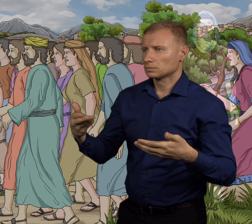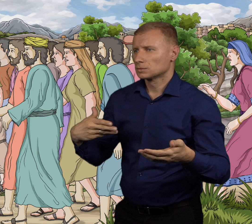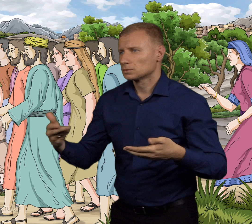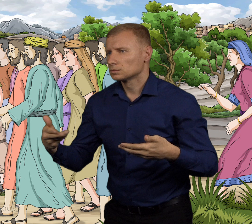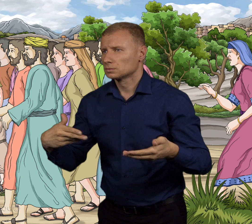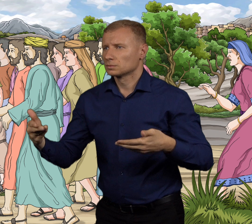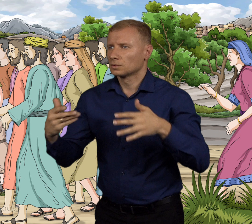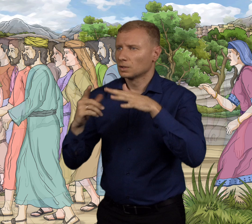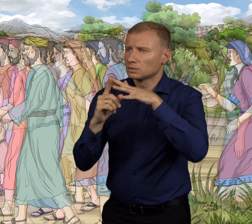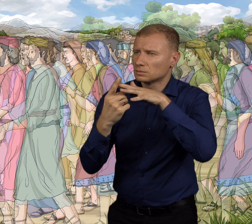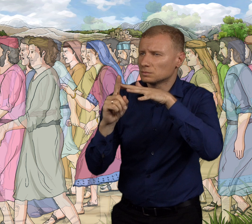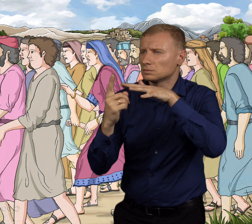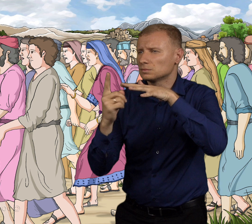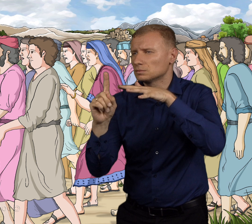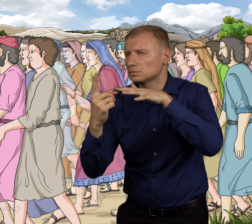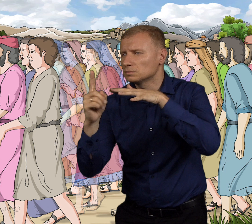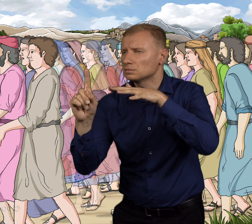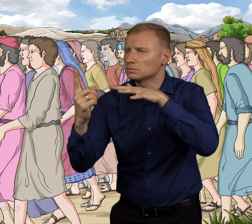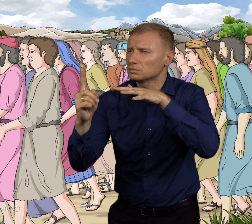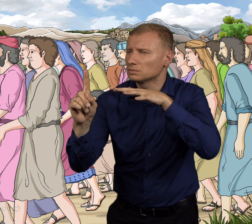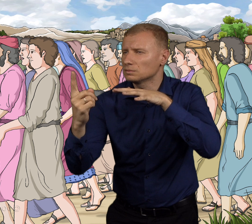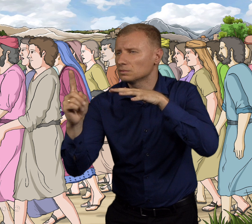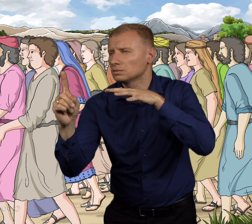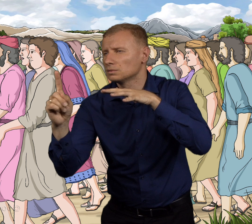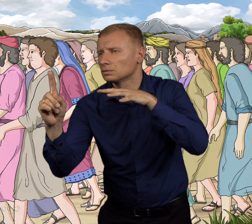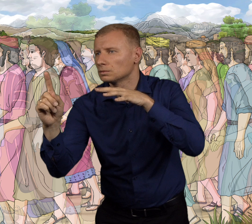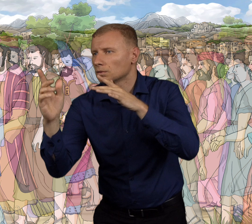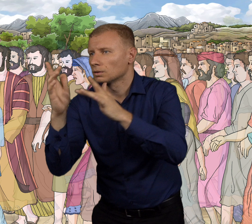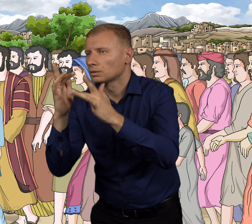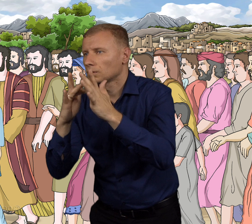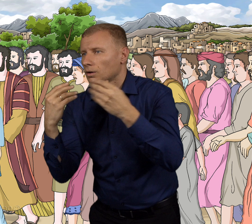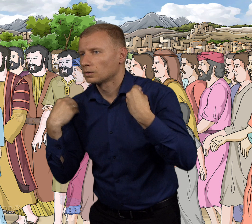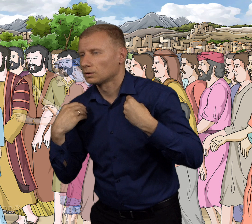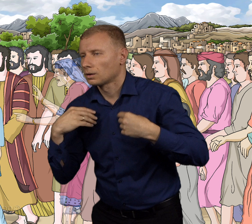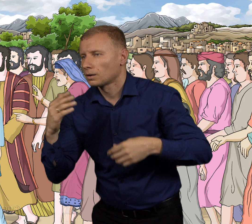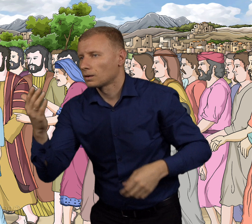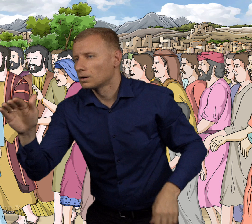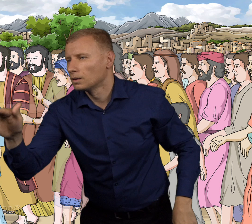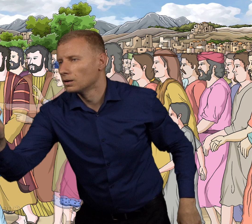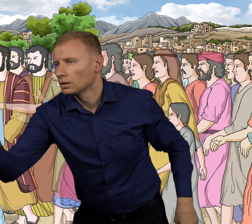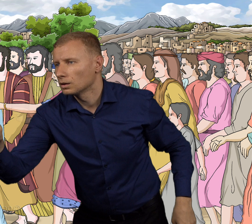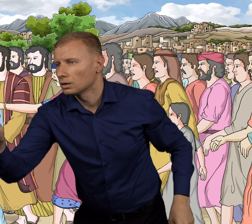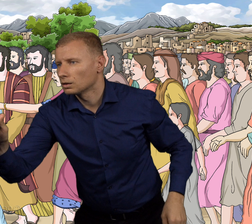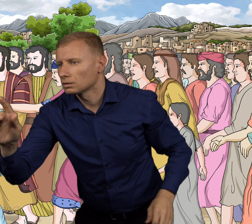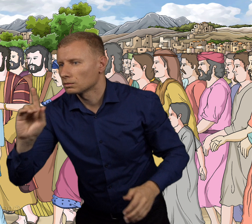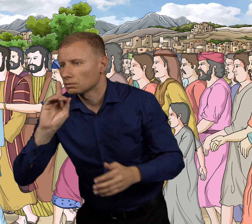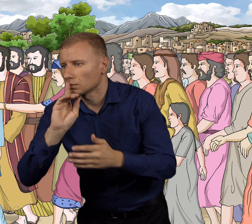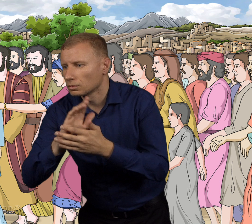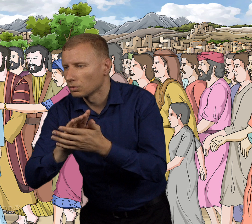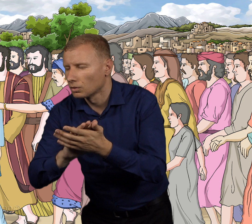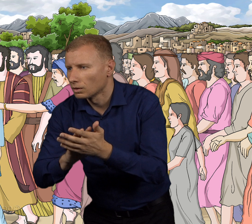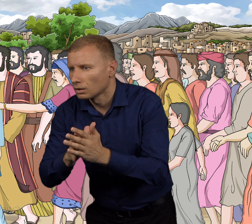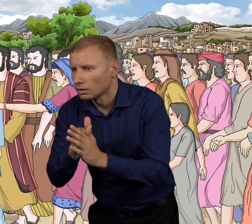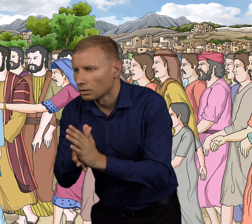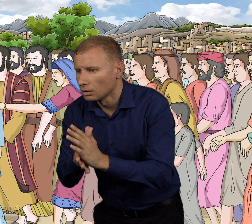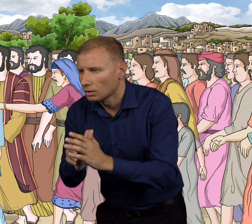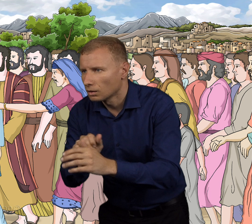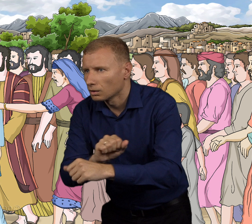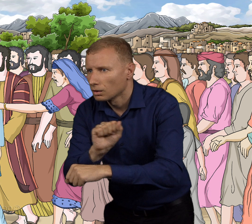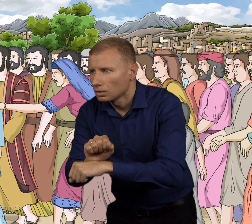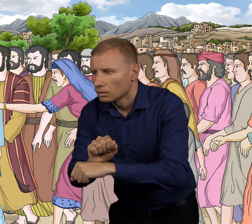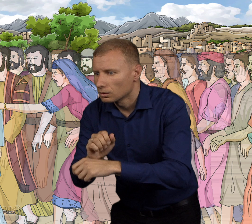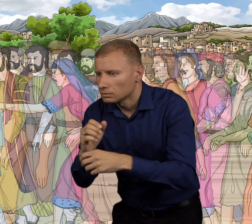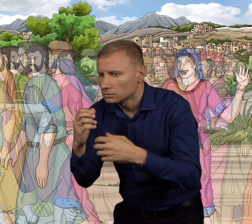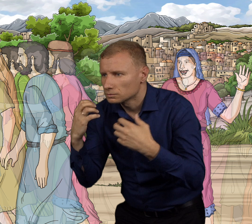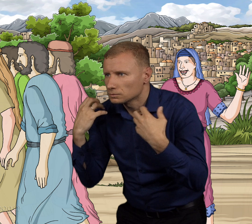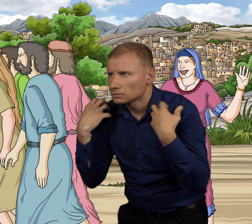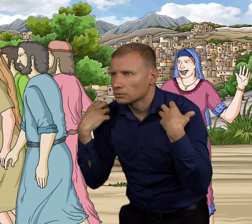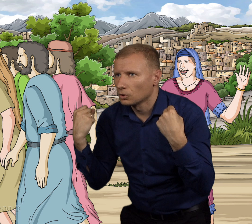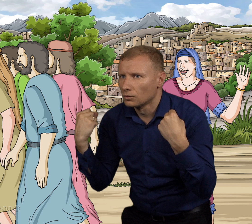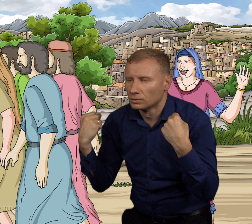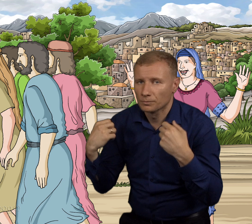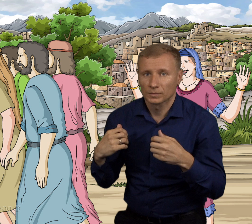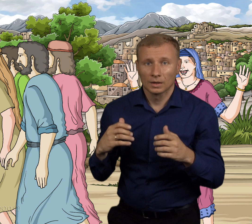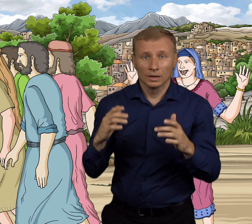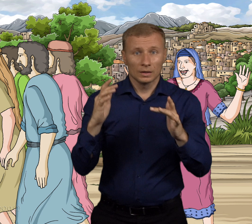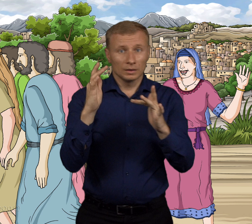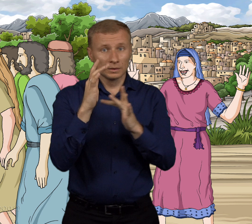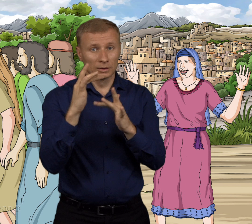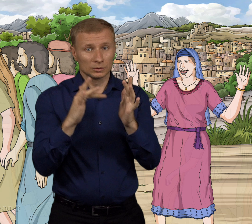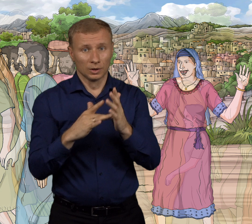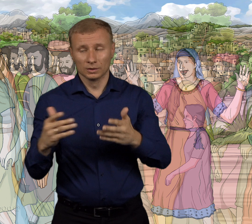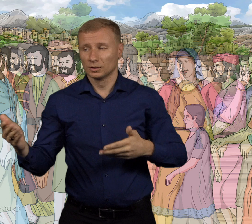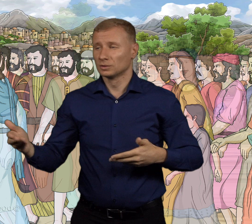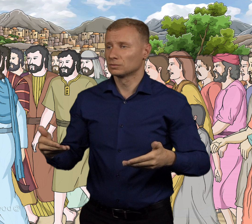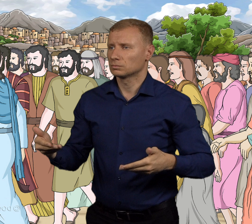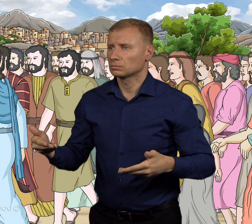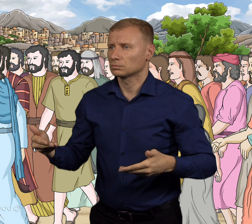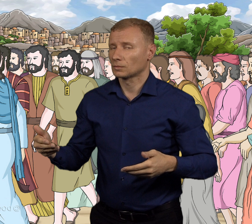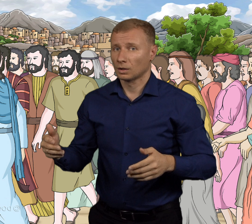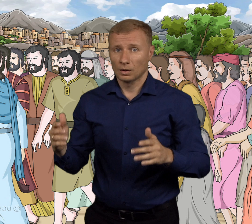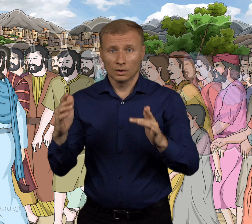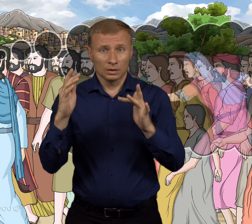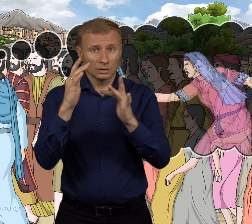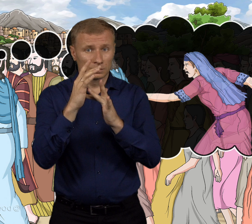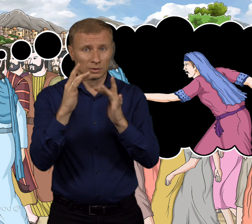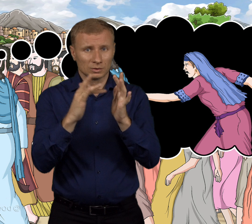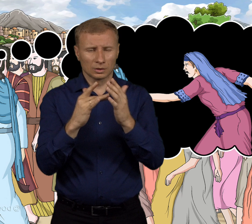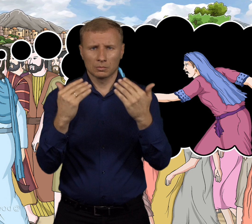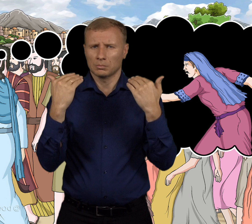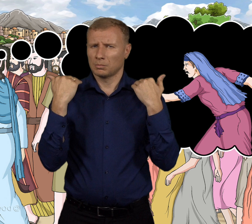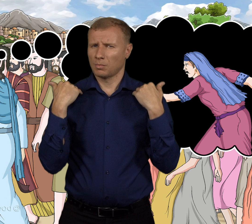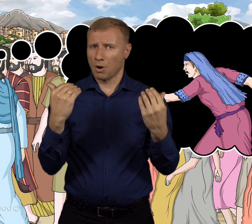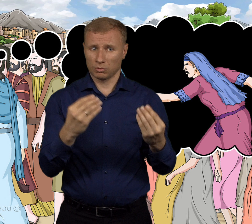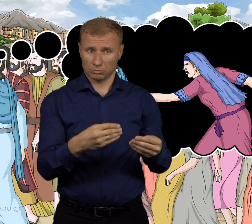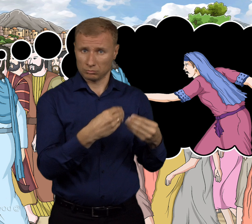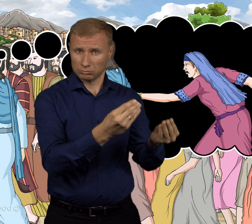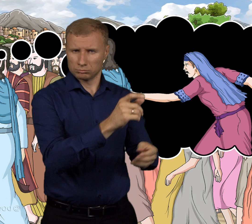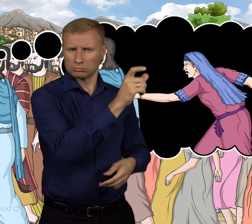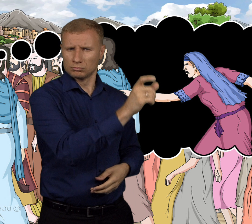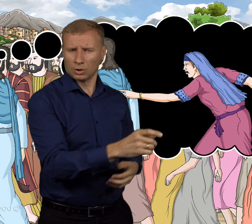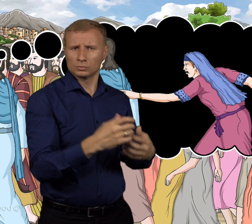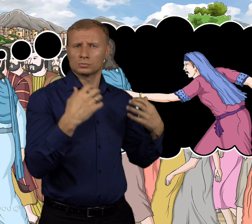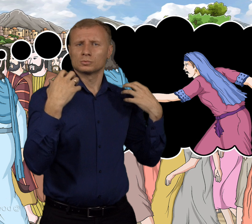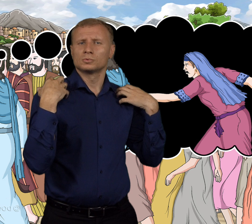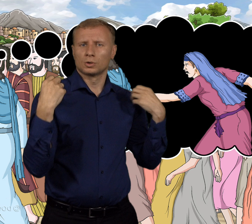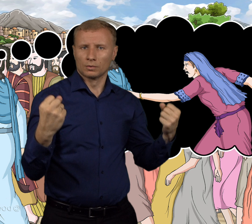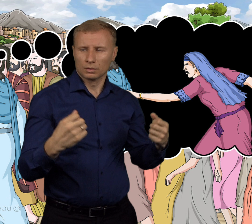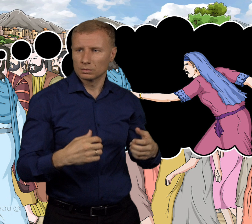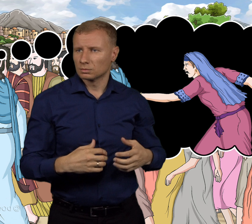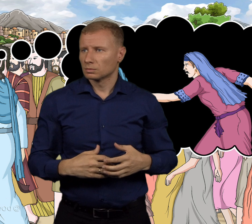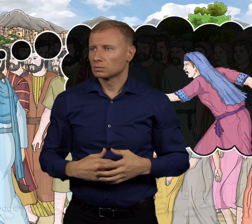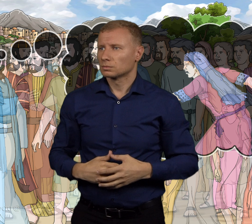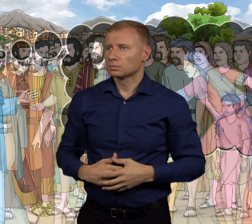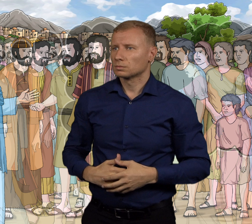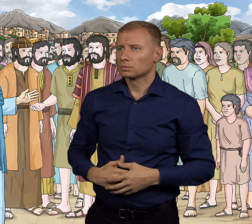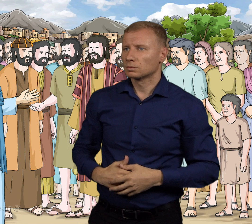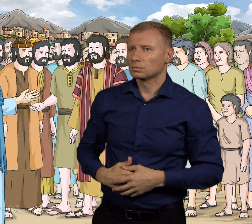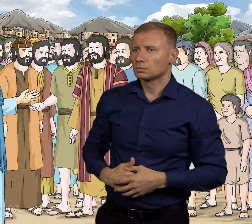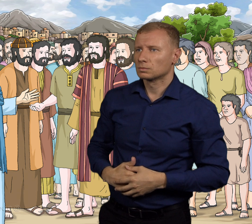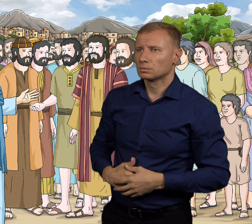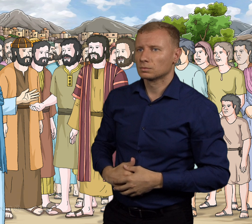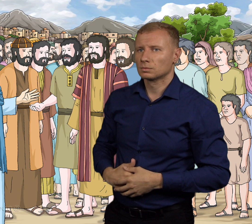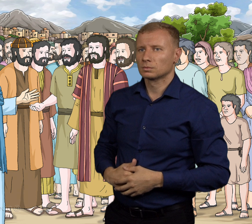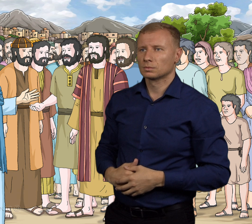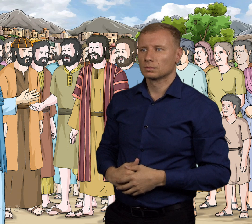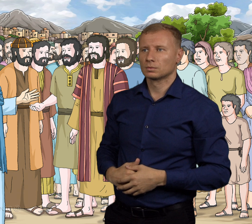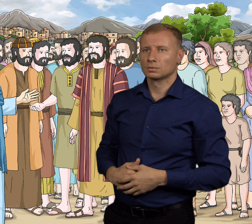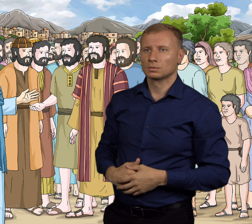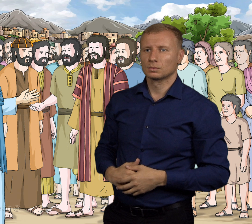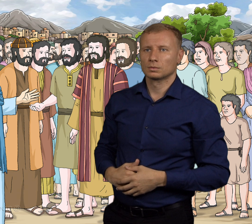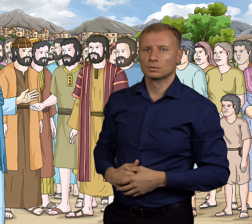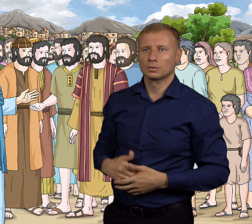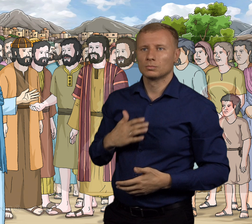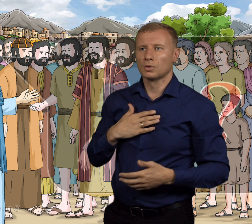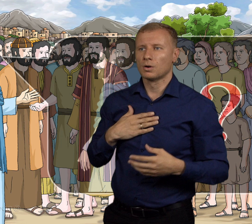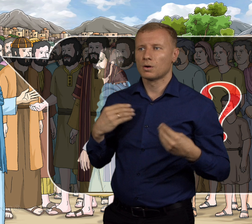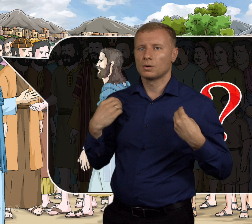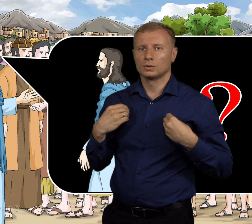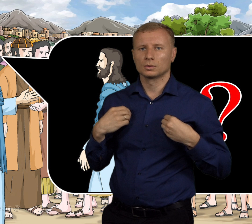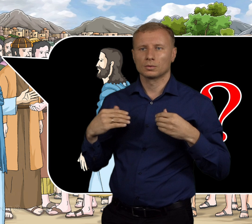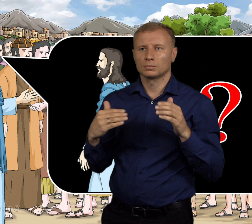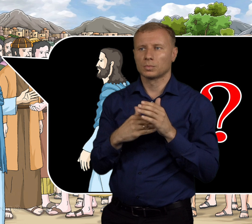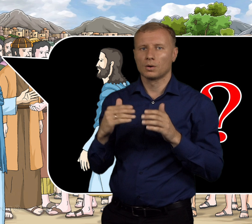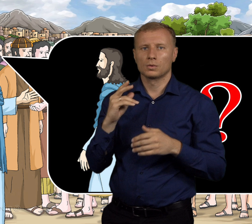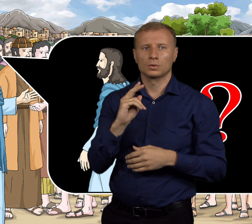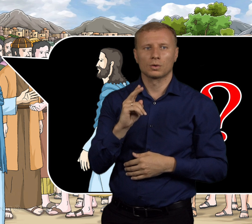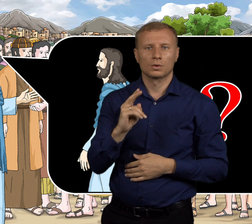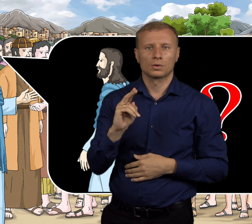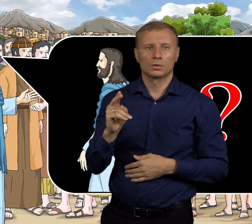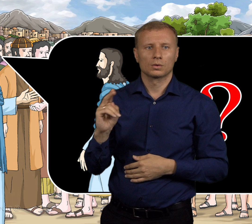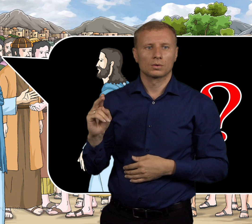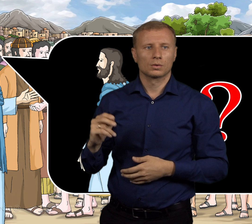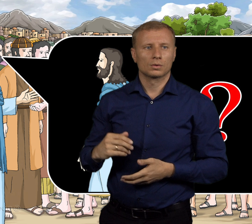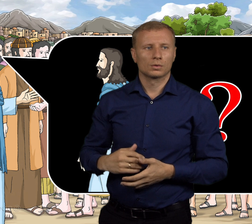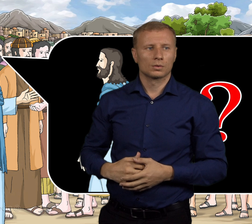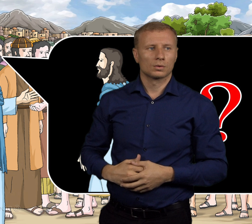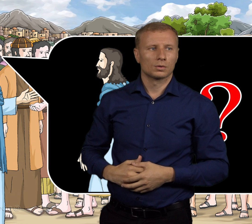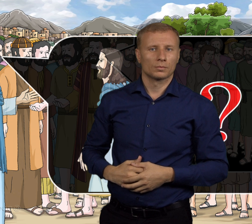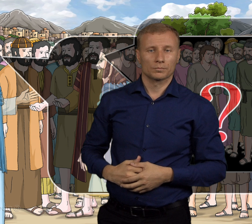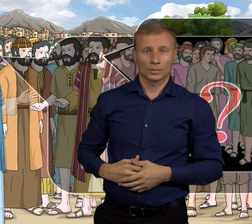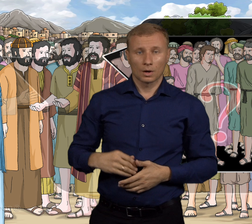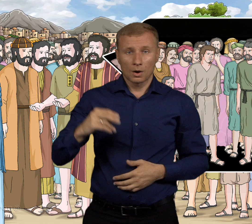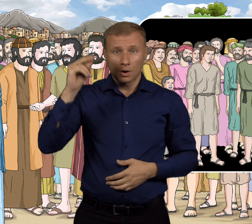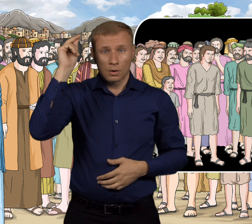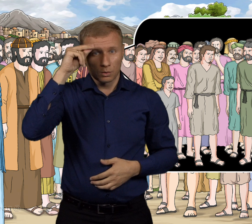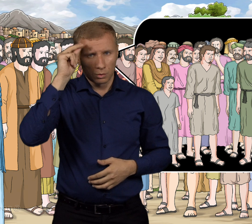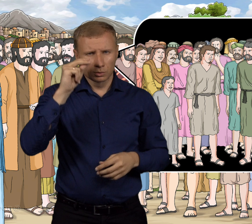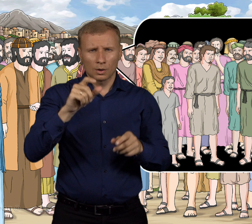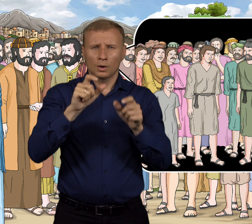When the woman heard about Jesus, she came up through the crowd behind Him and touched His cloak. For she kept saying, “If only I touch His garments, I will be healed.” Immediately her bleeding stopped, and she sensed in her body that she was healed of her affliction. At once Jesus was aware that power had gone out from Him. Turning to the crowd, He asked, “Who touched My garments?”